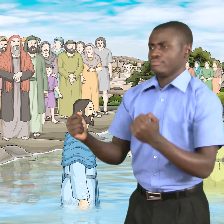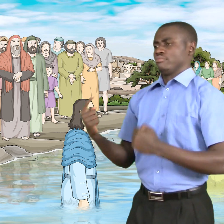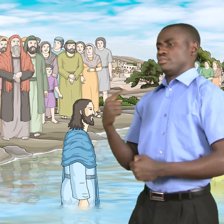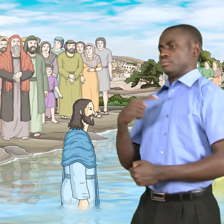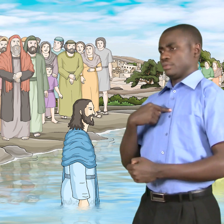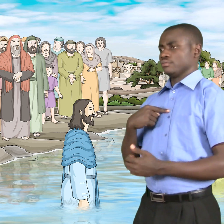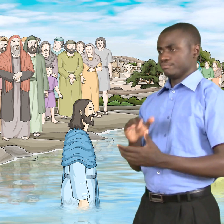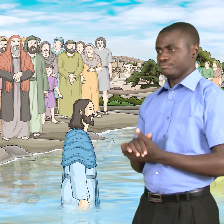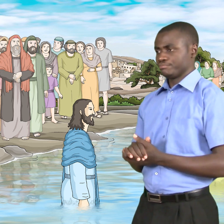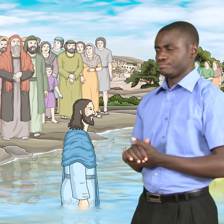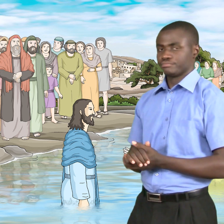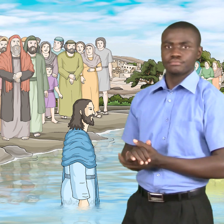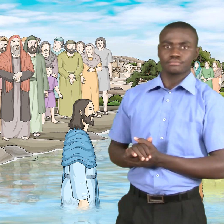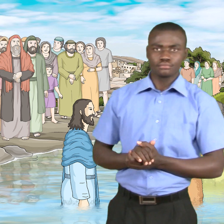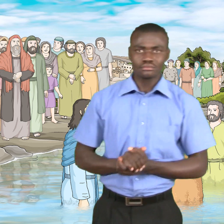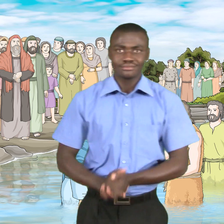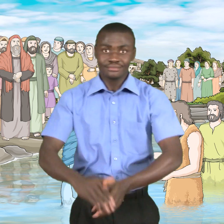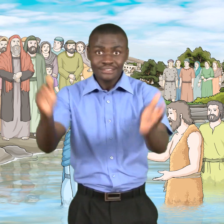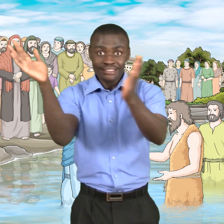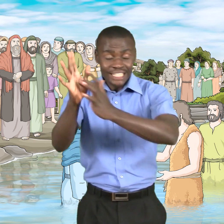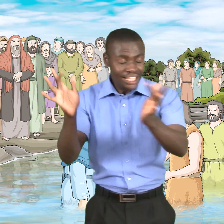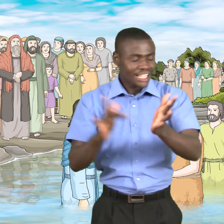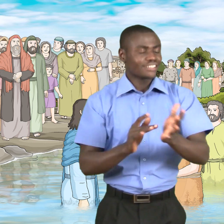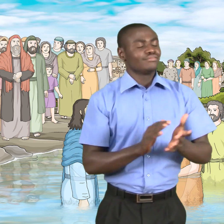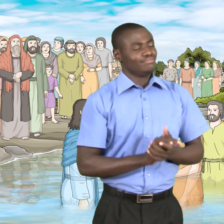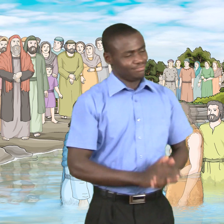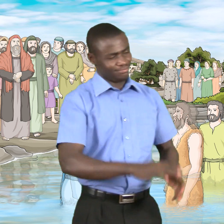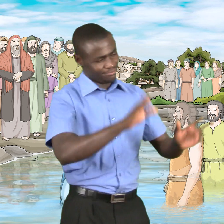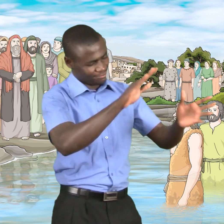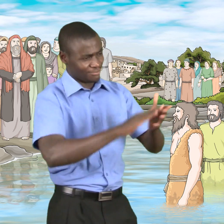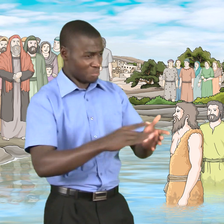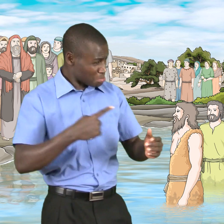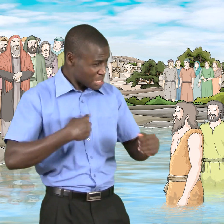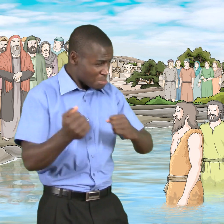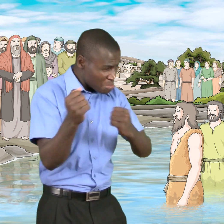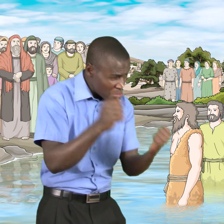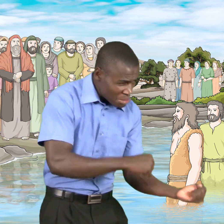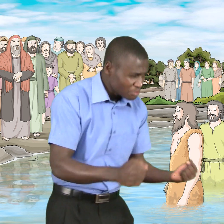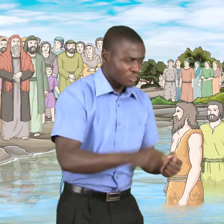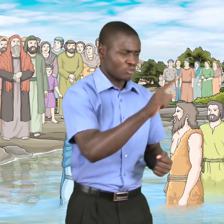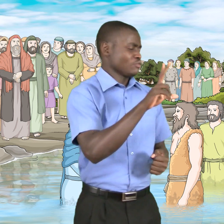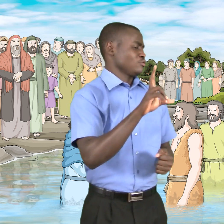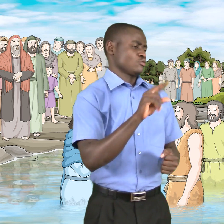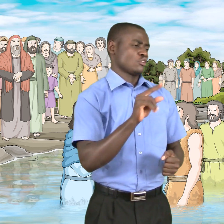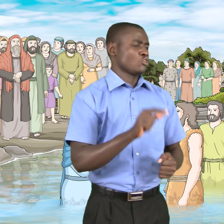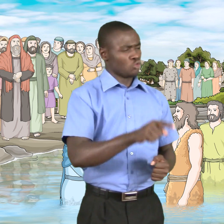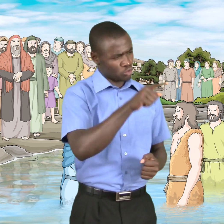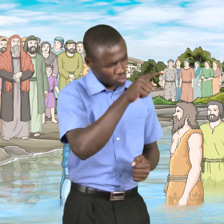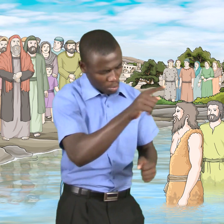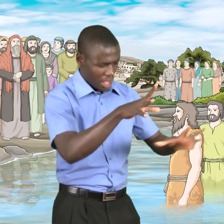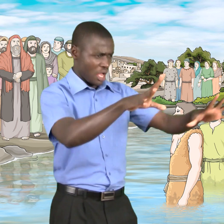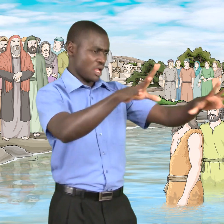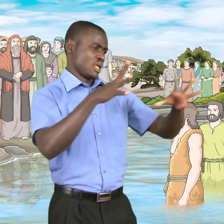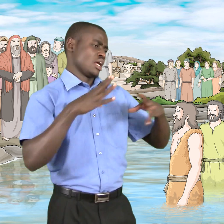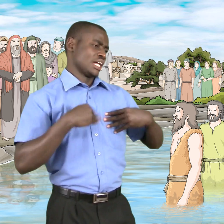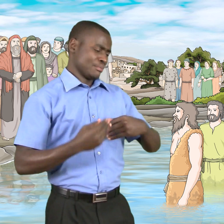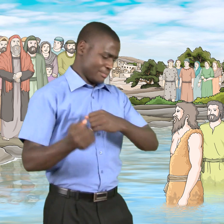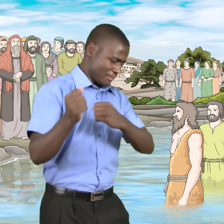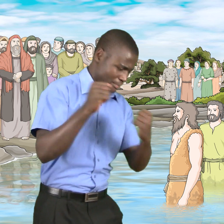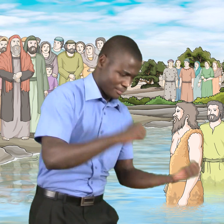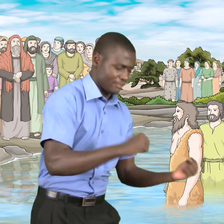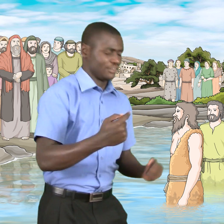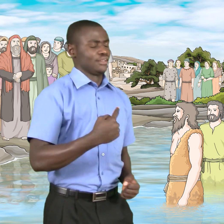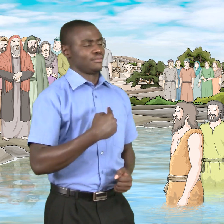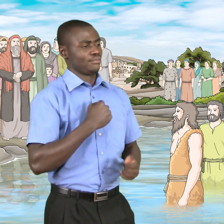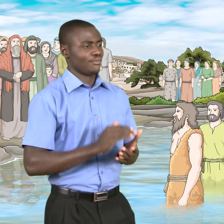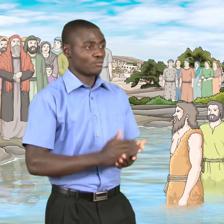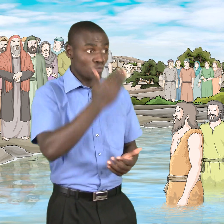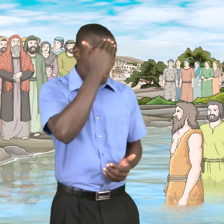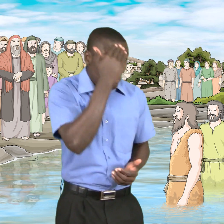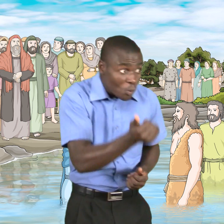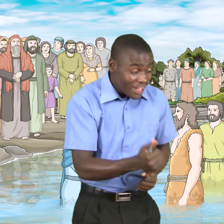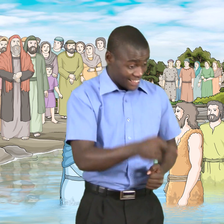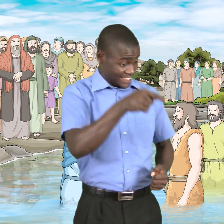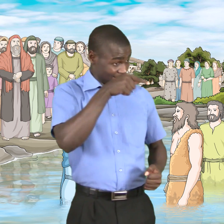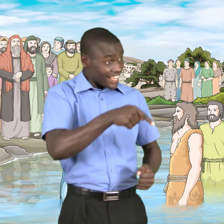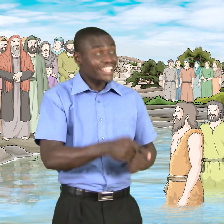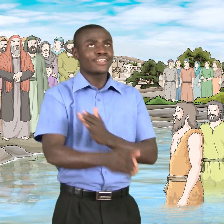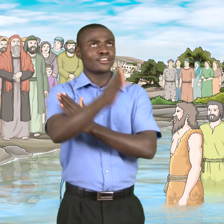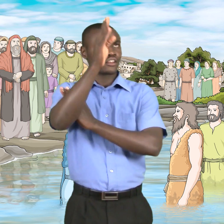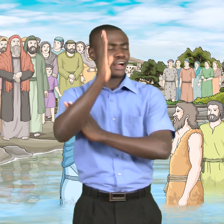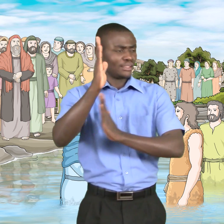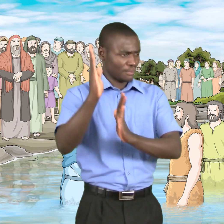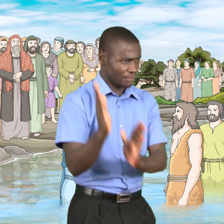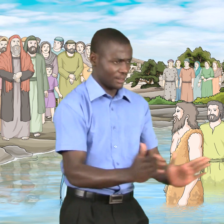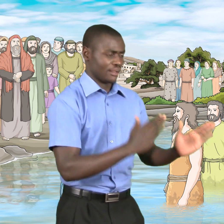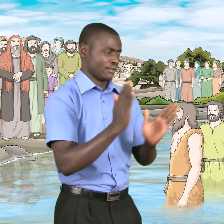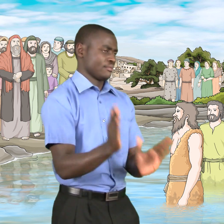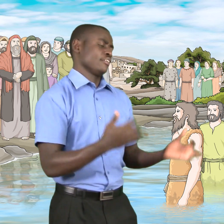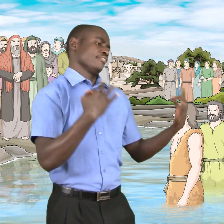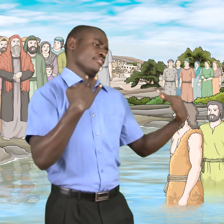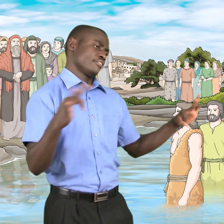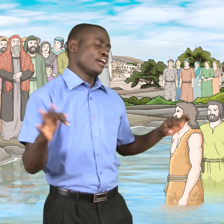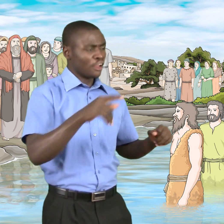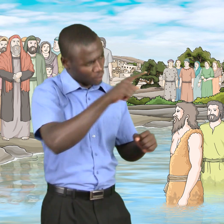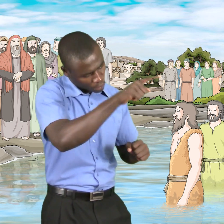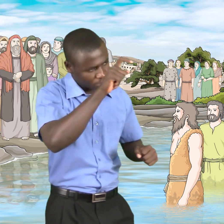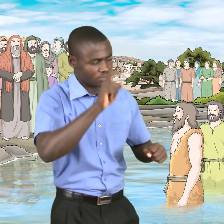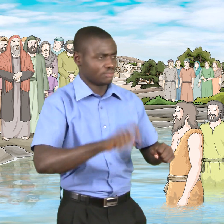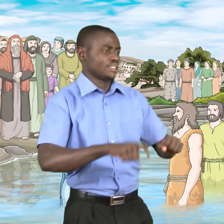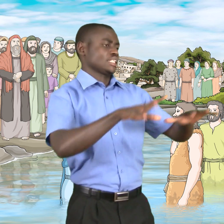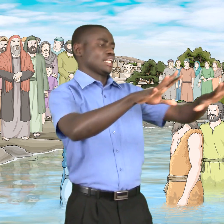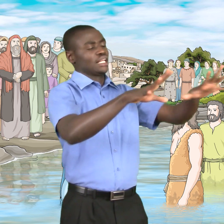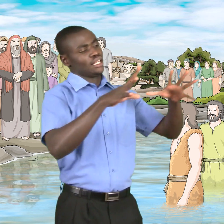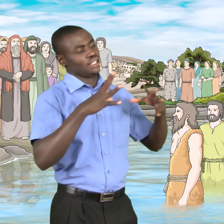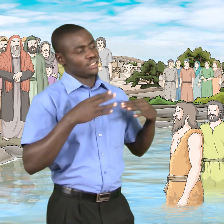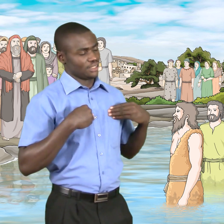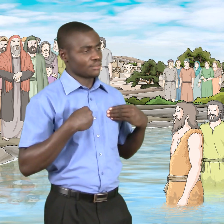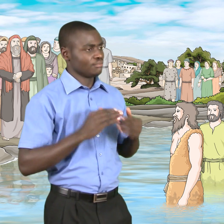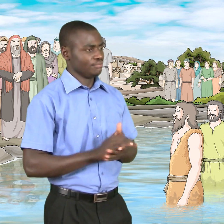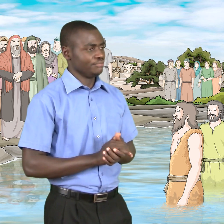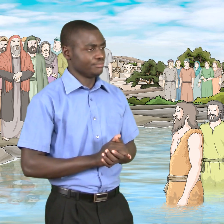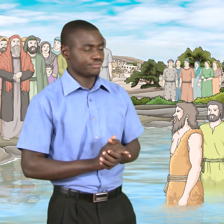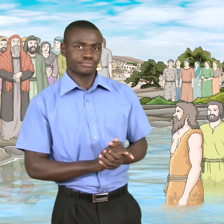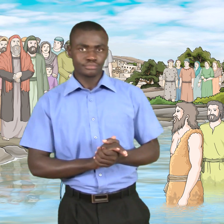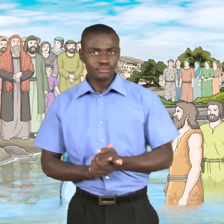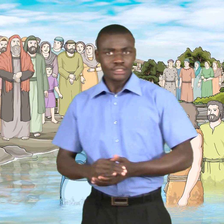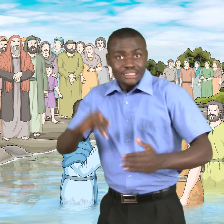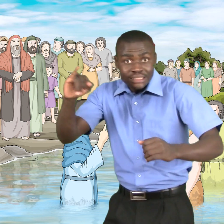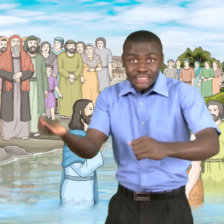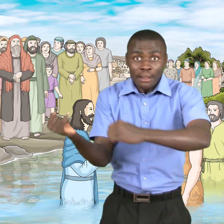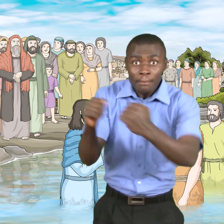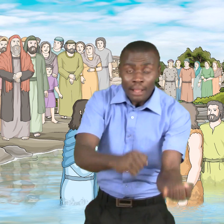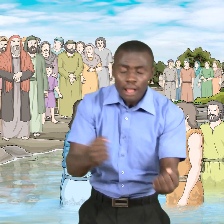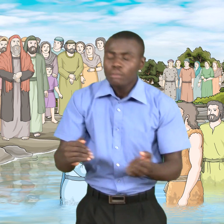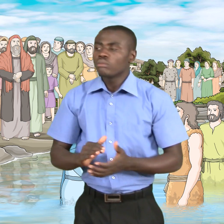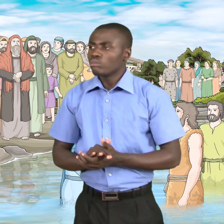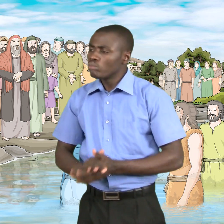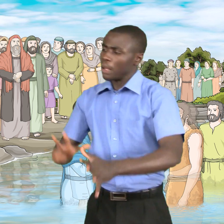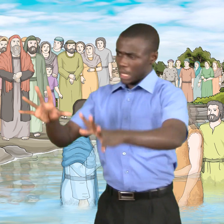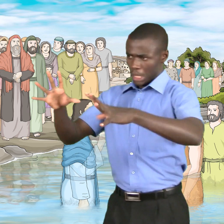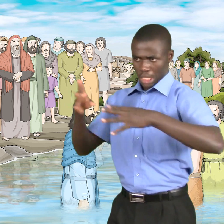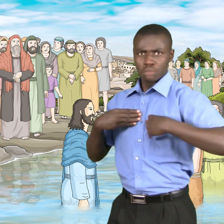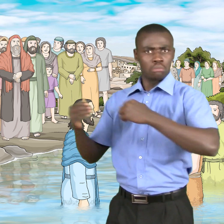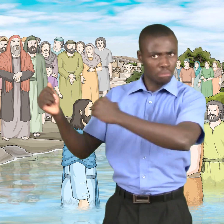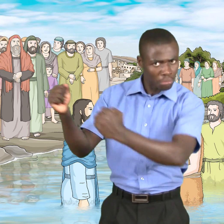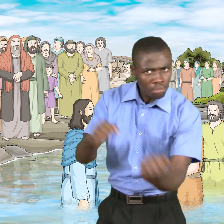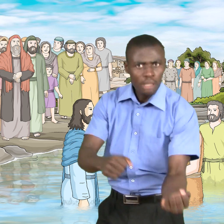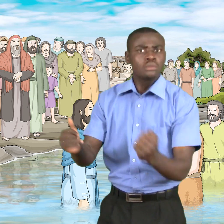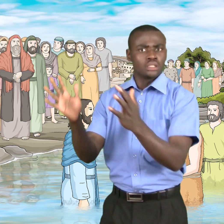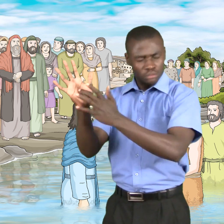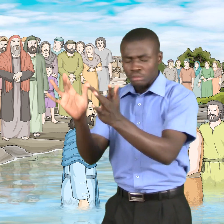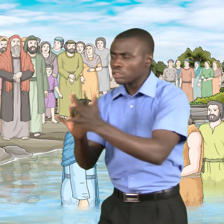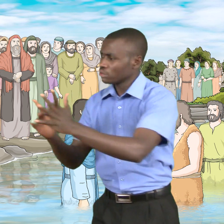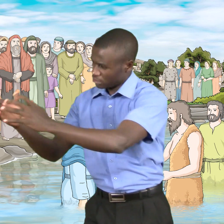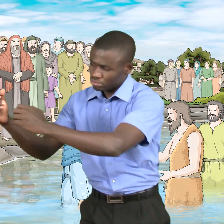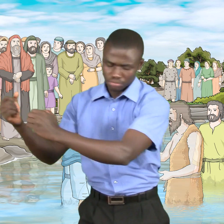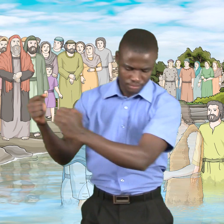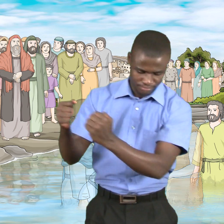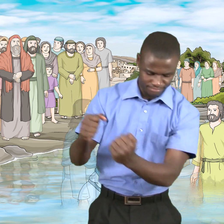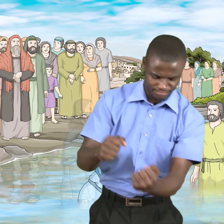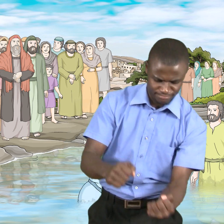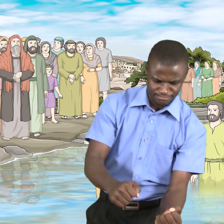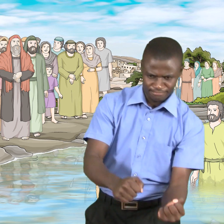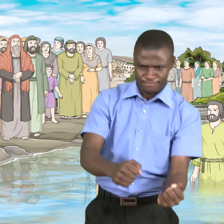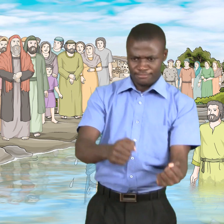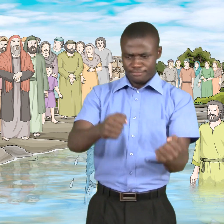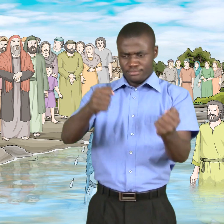“It is fitting for us to fulfill all righteousness in this way.” Then John permitted Him.